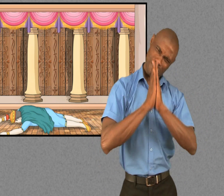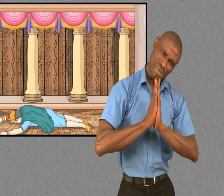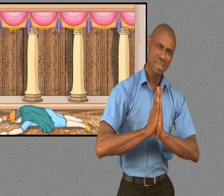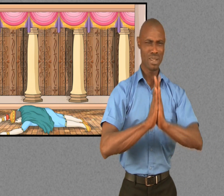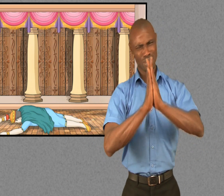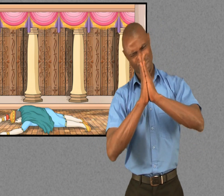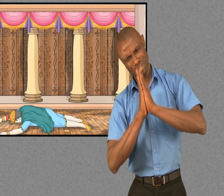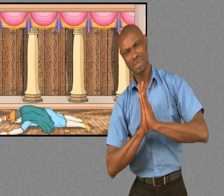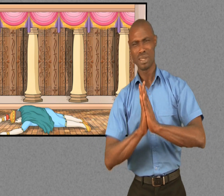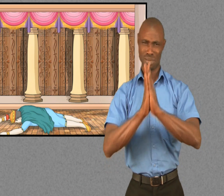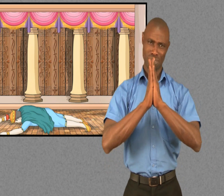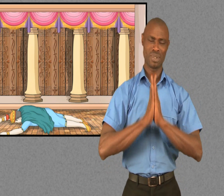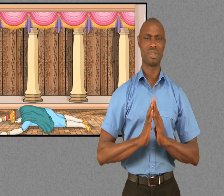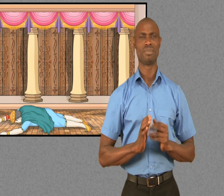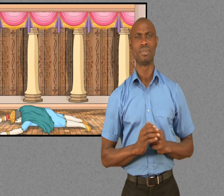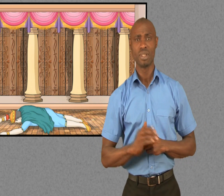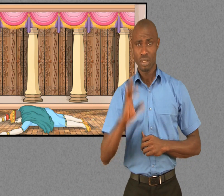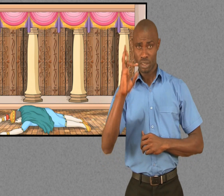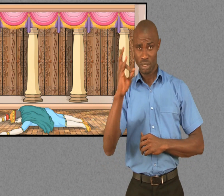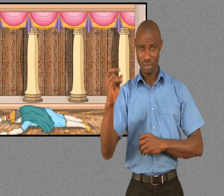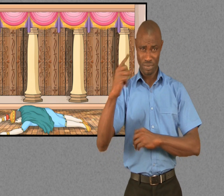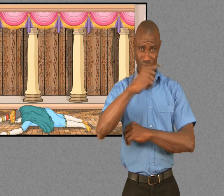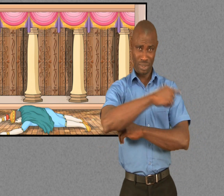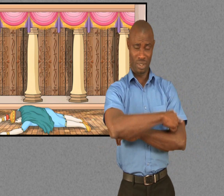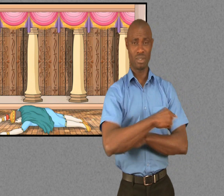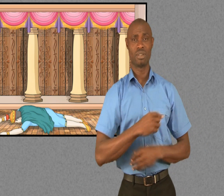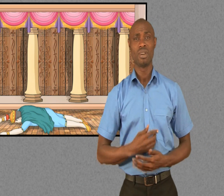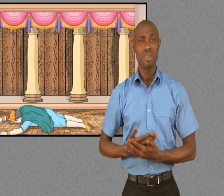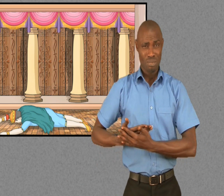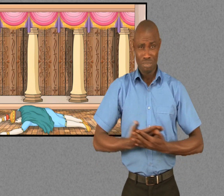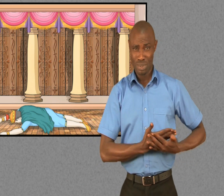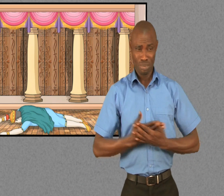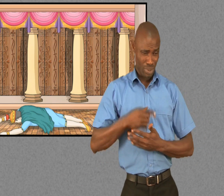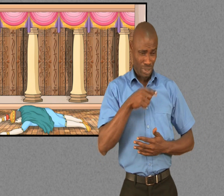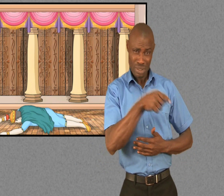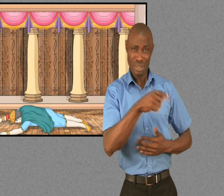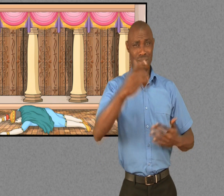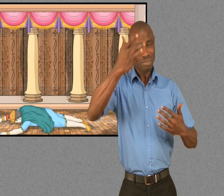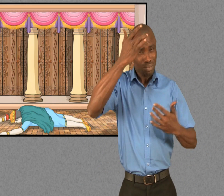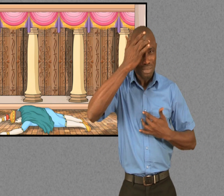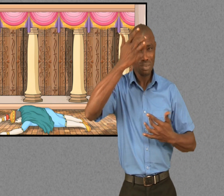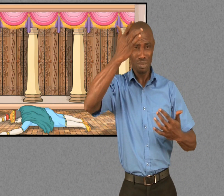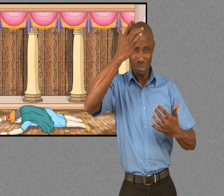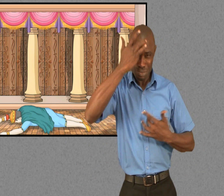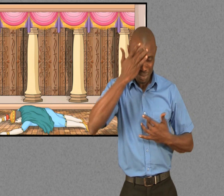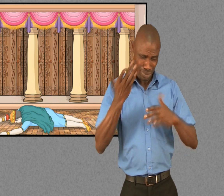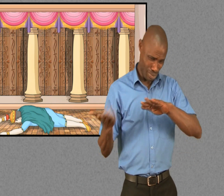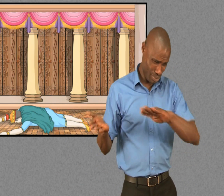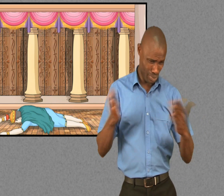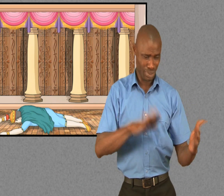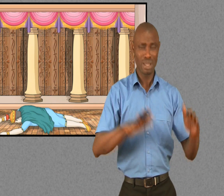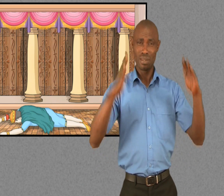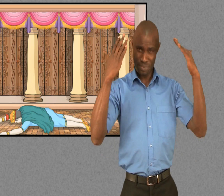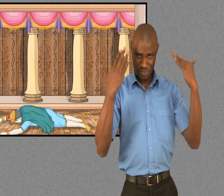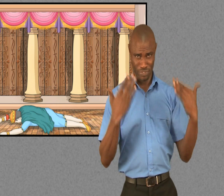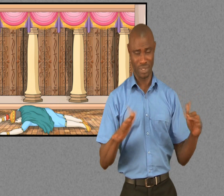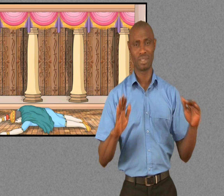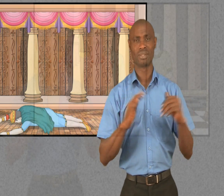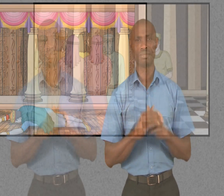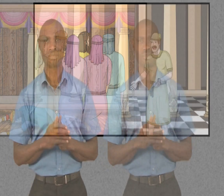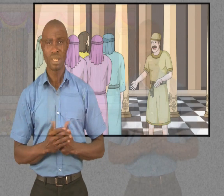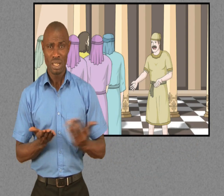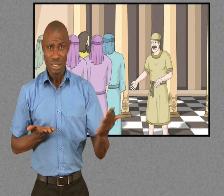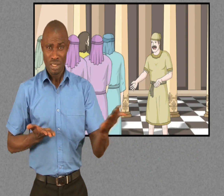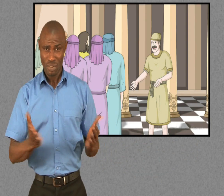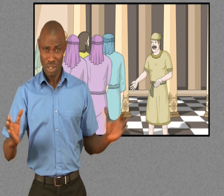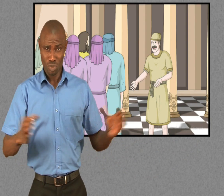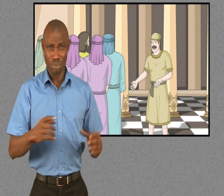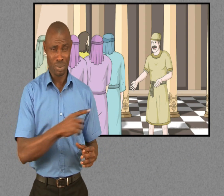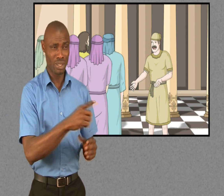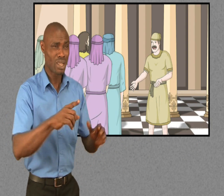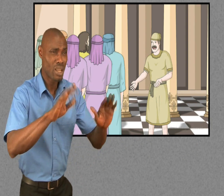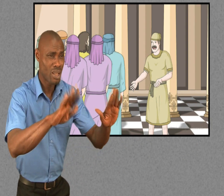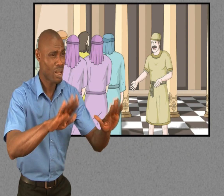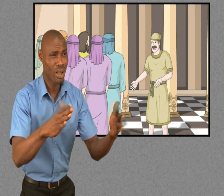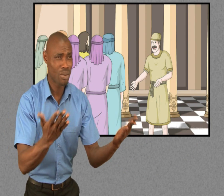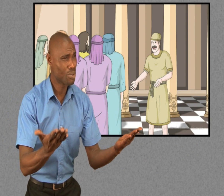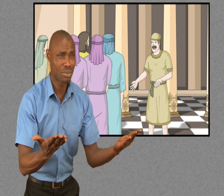On the seventh day the child died.